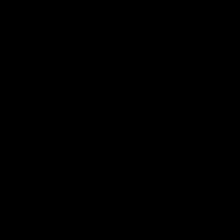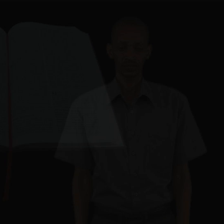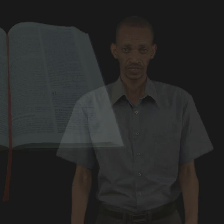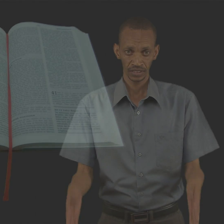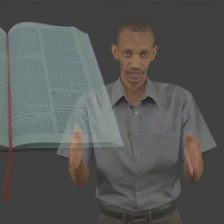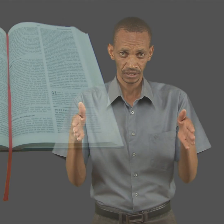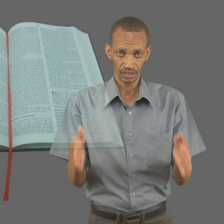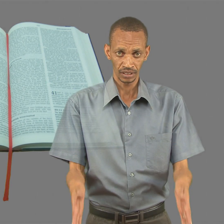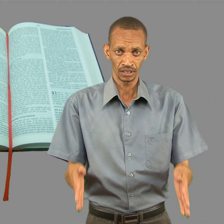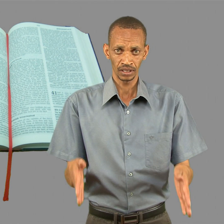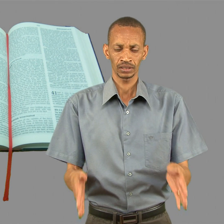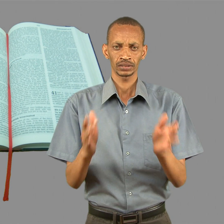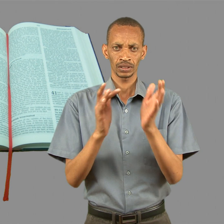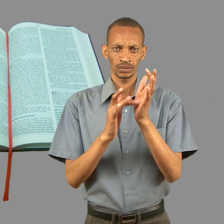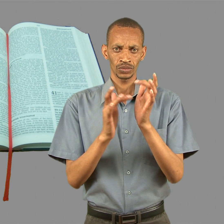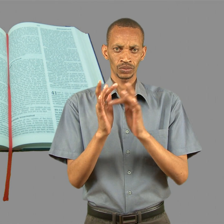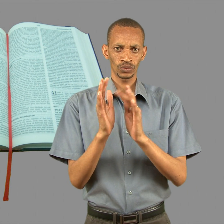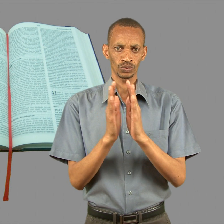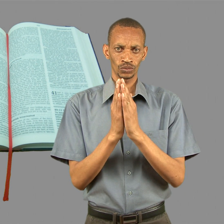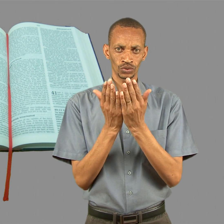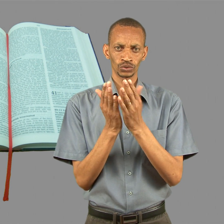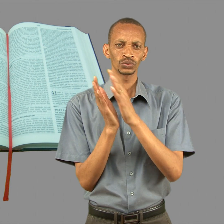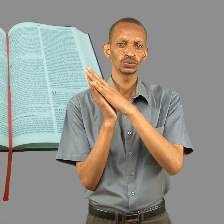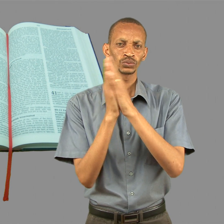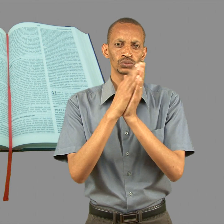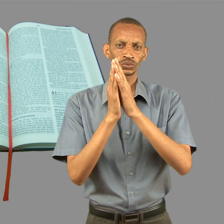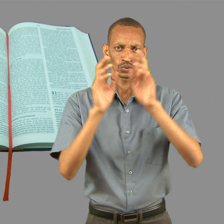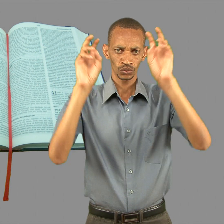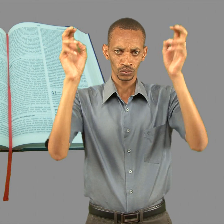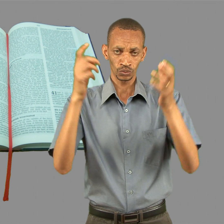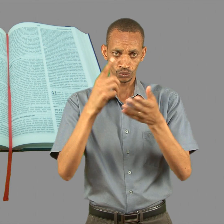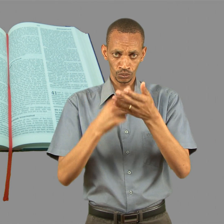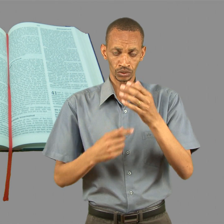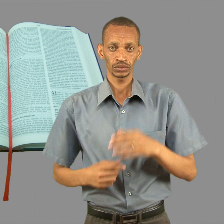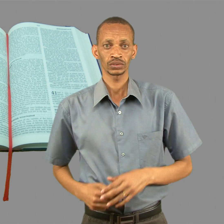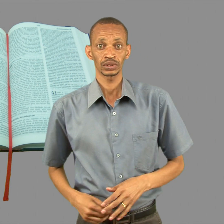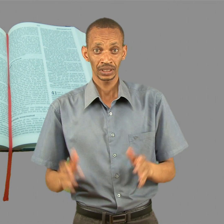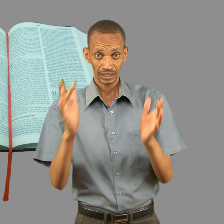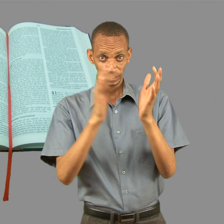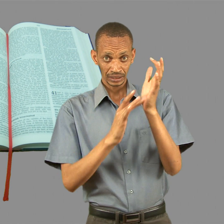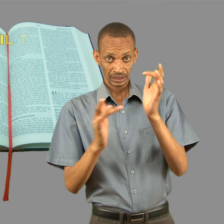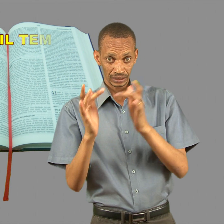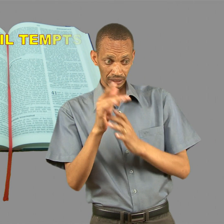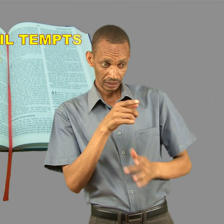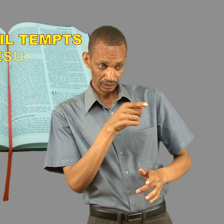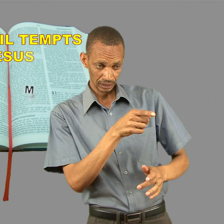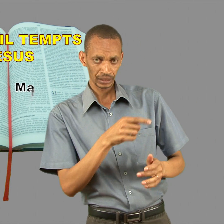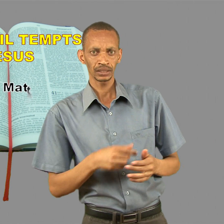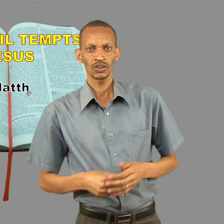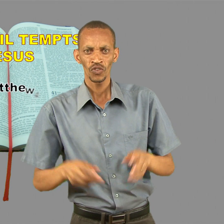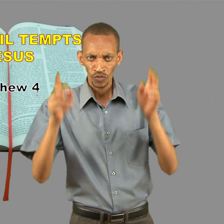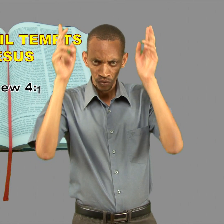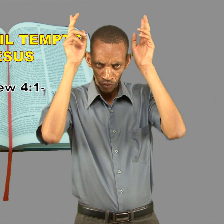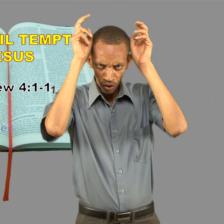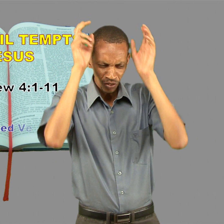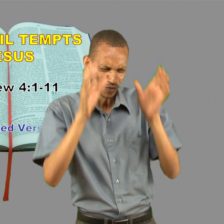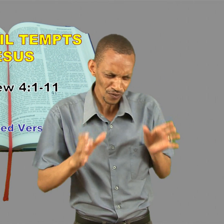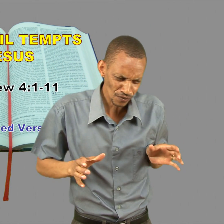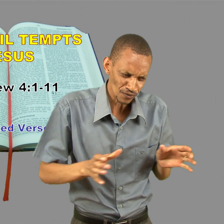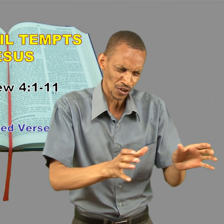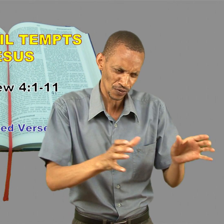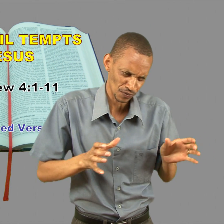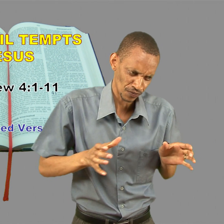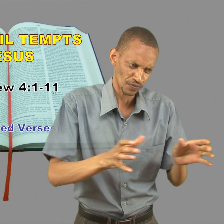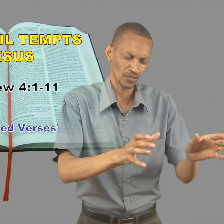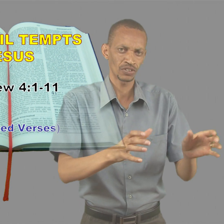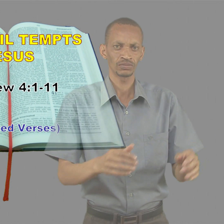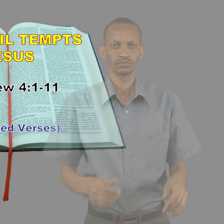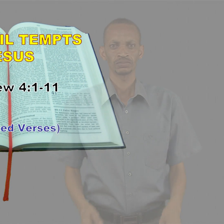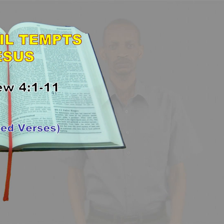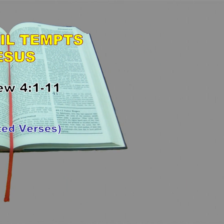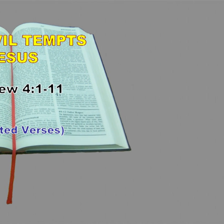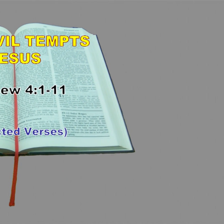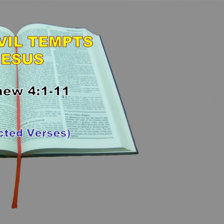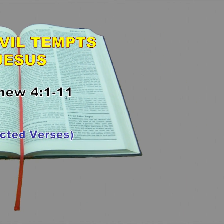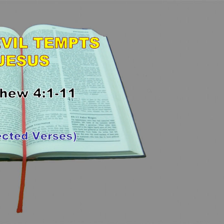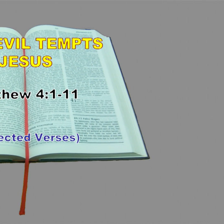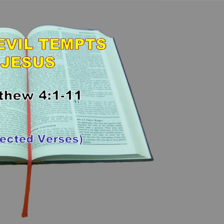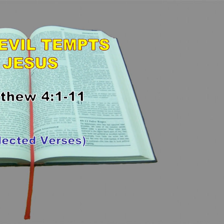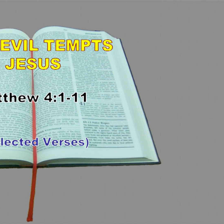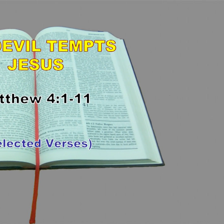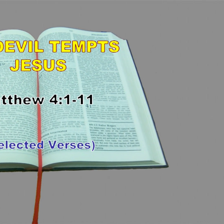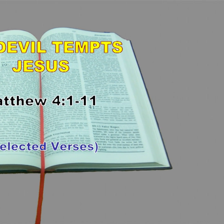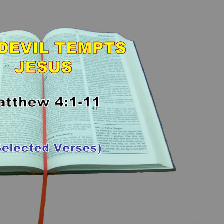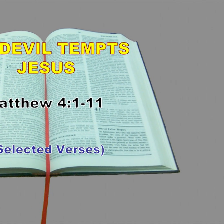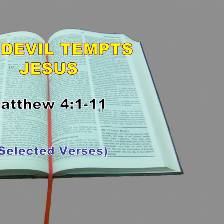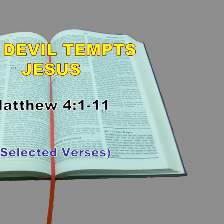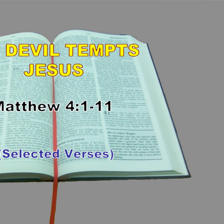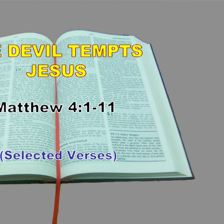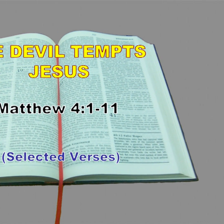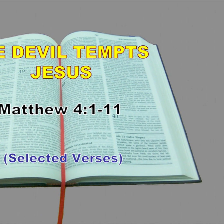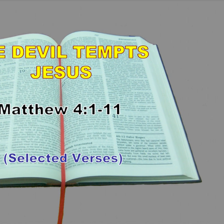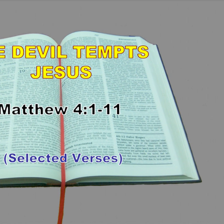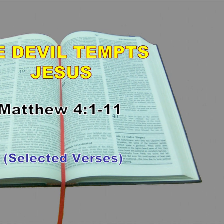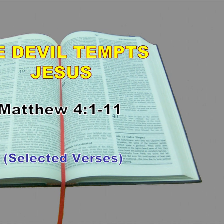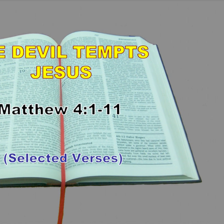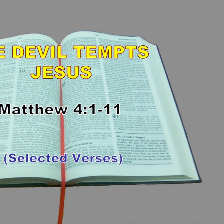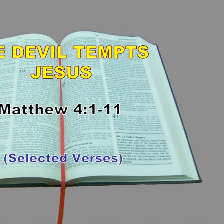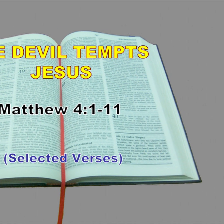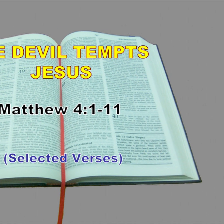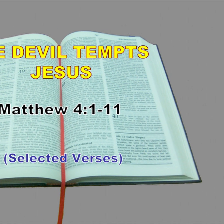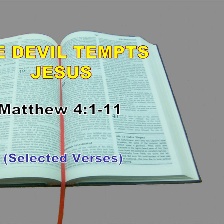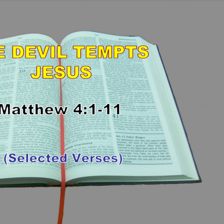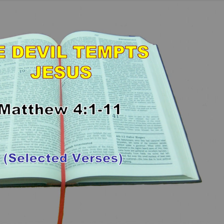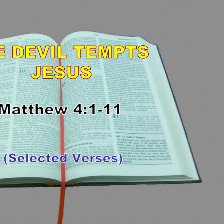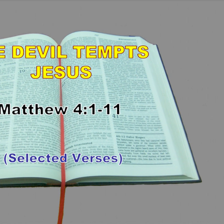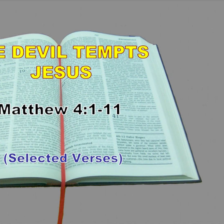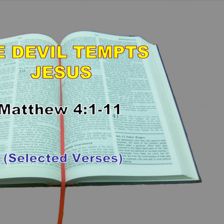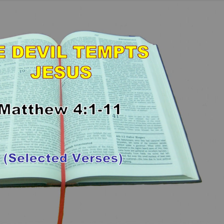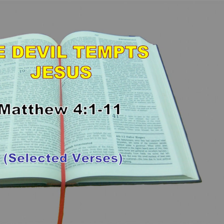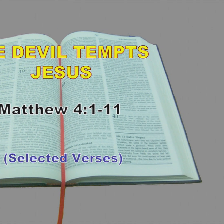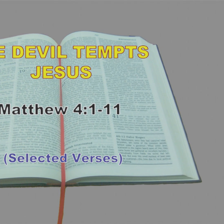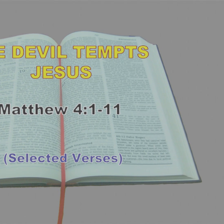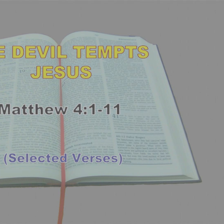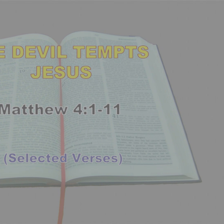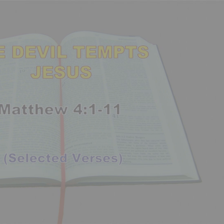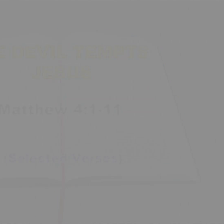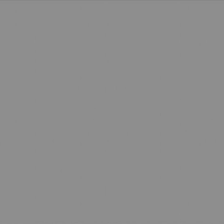The devil tempts Jesus